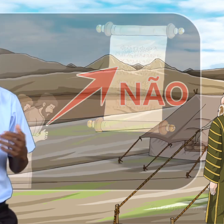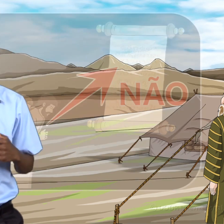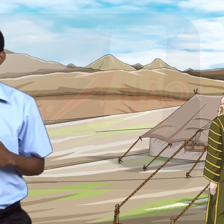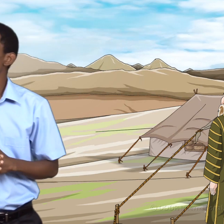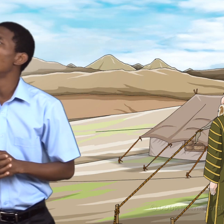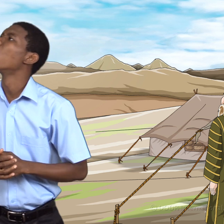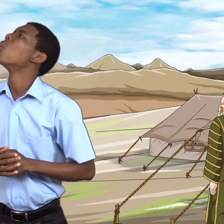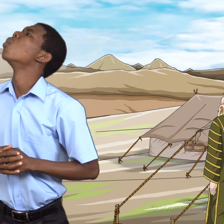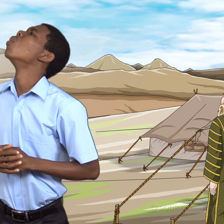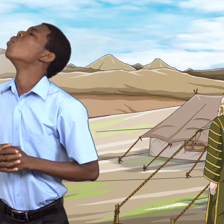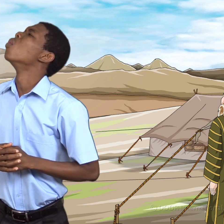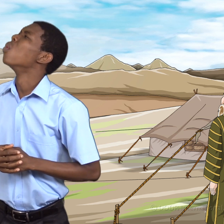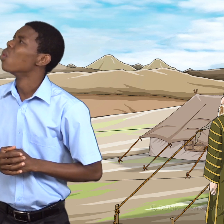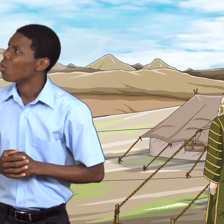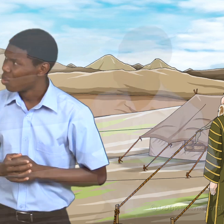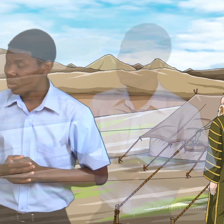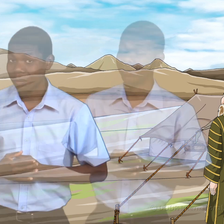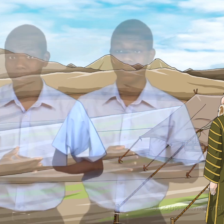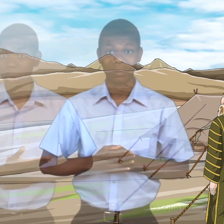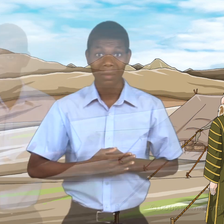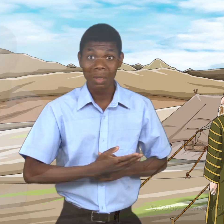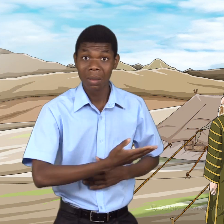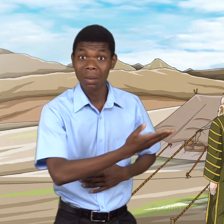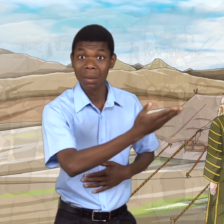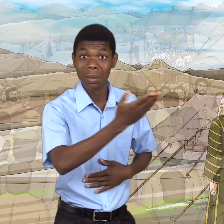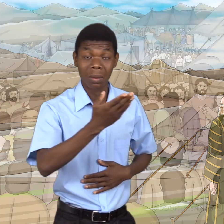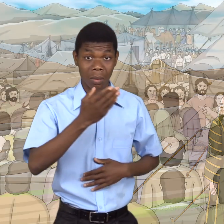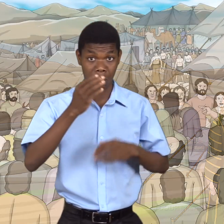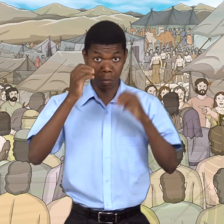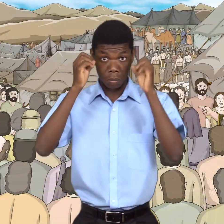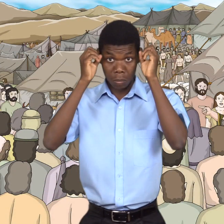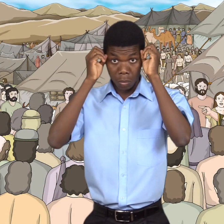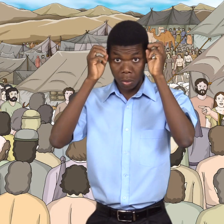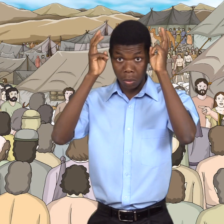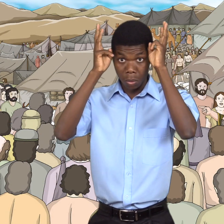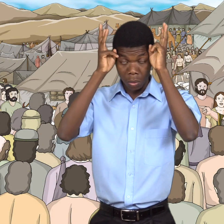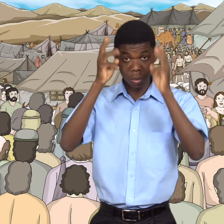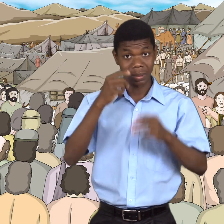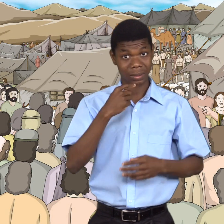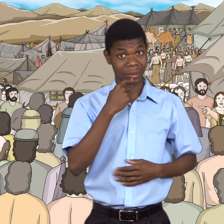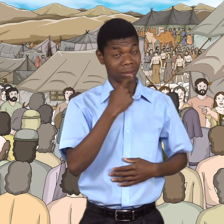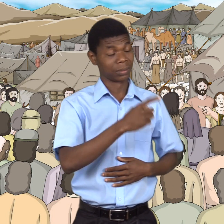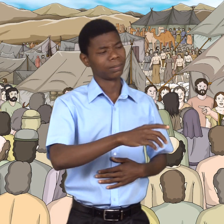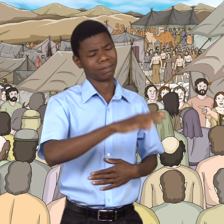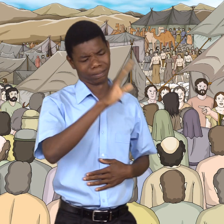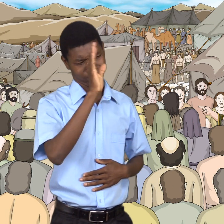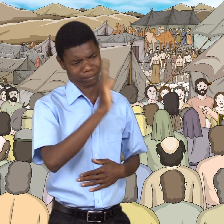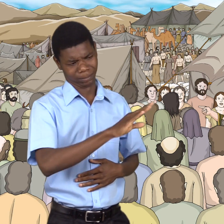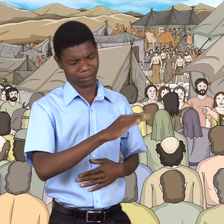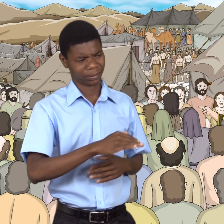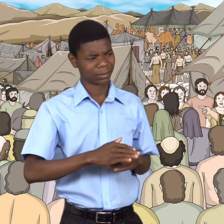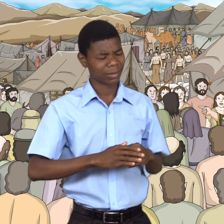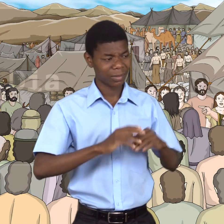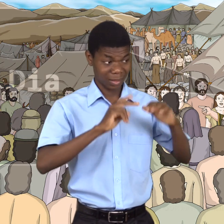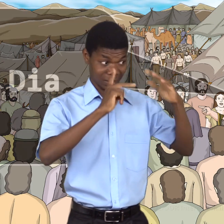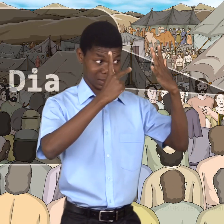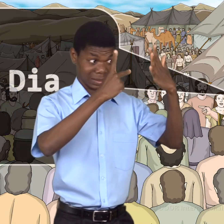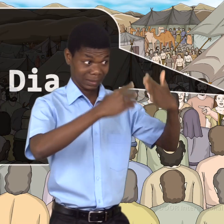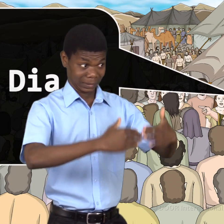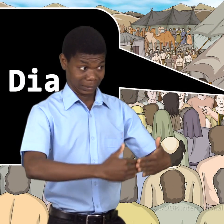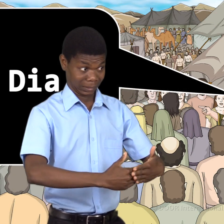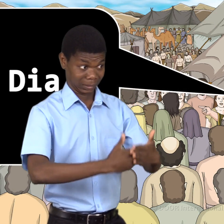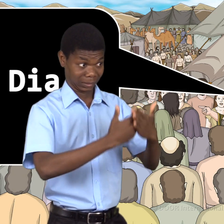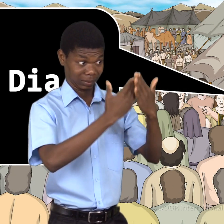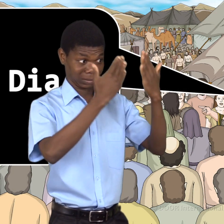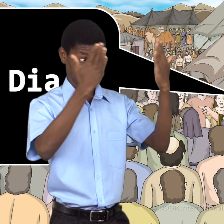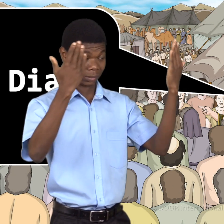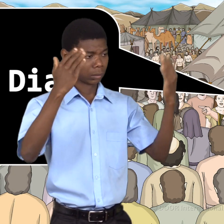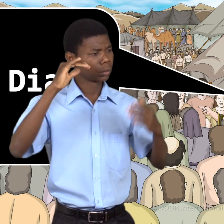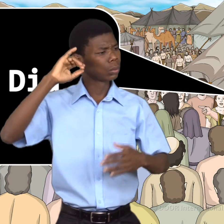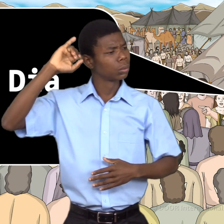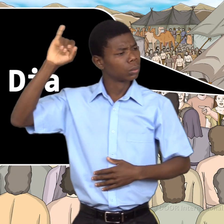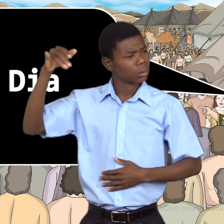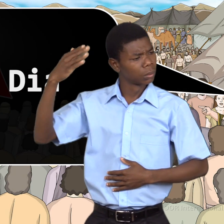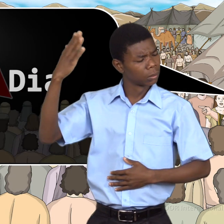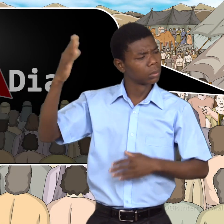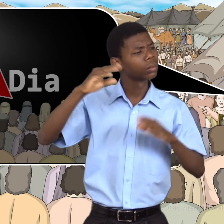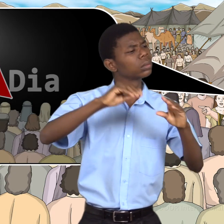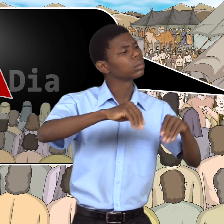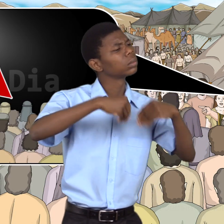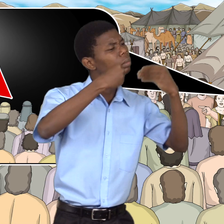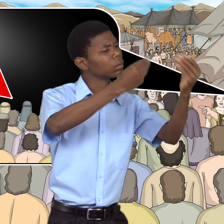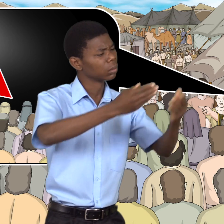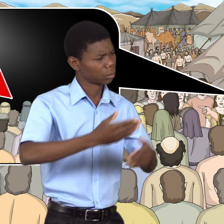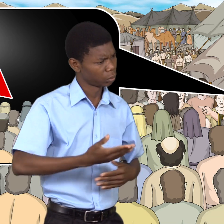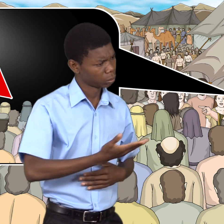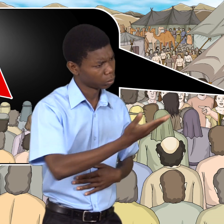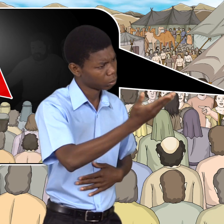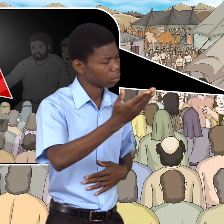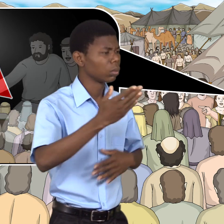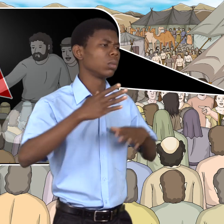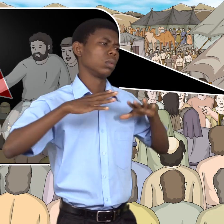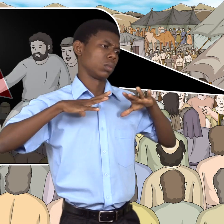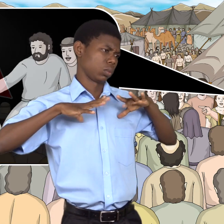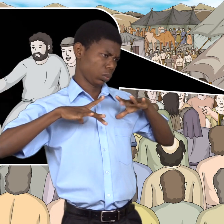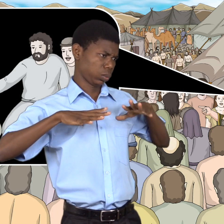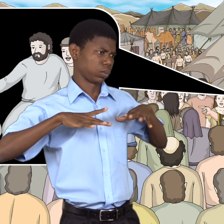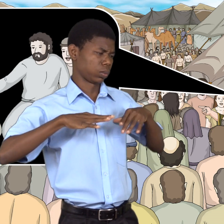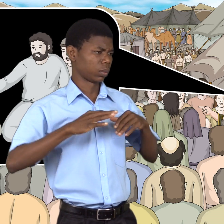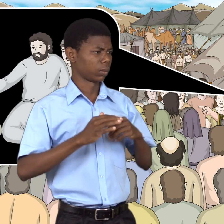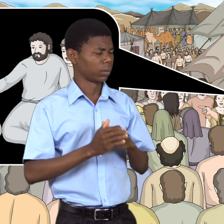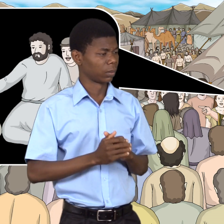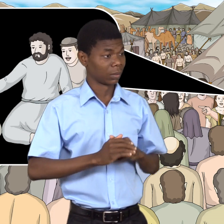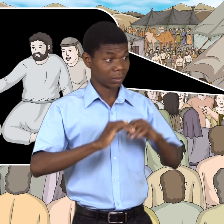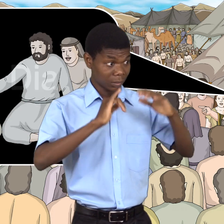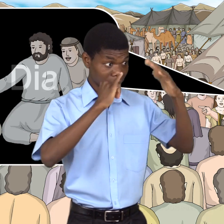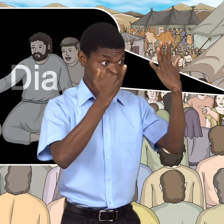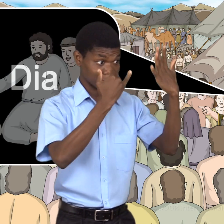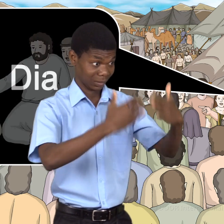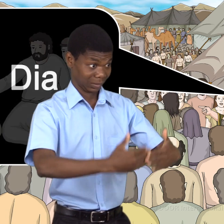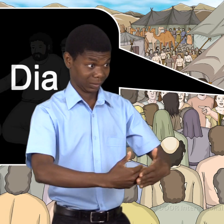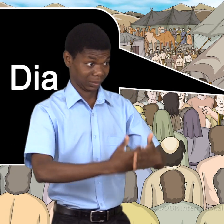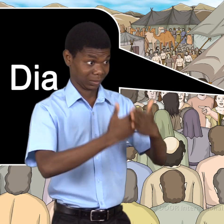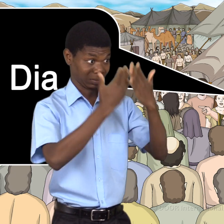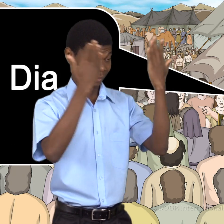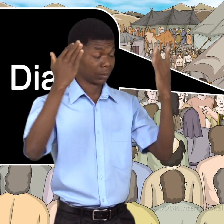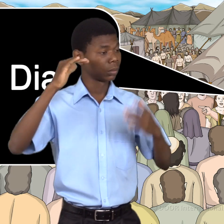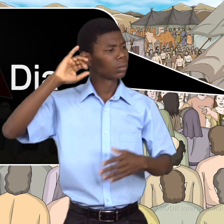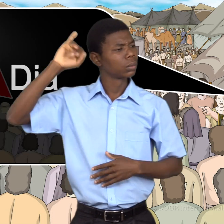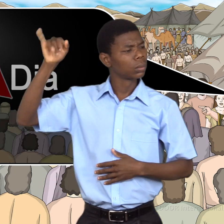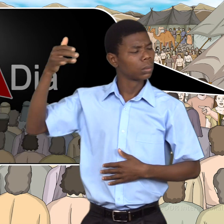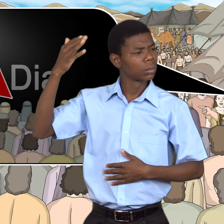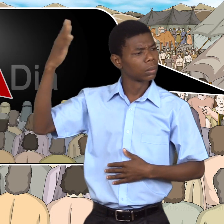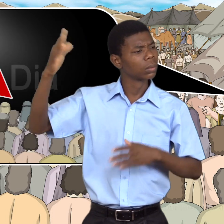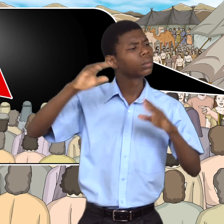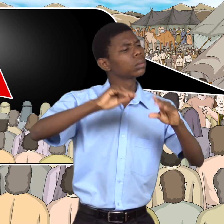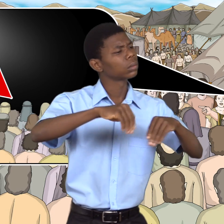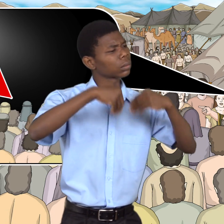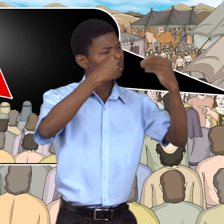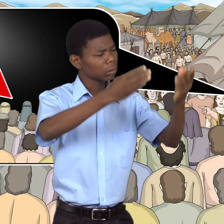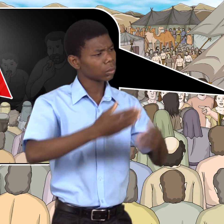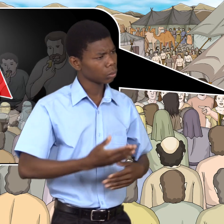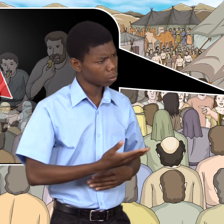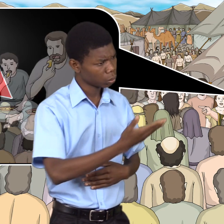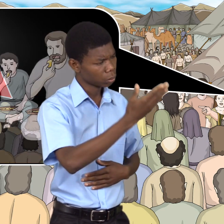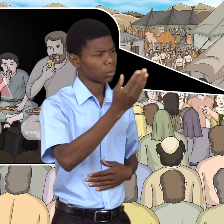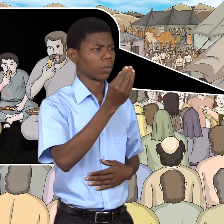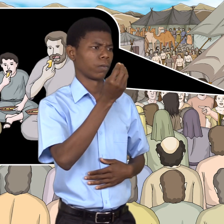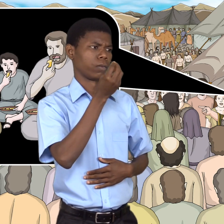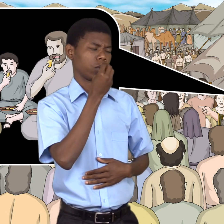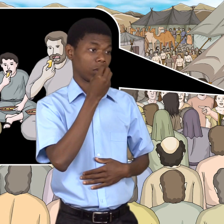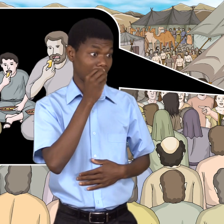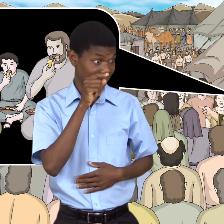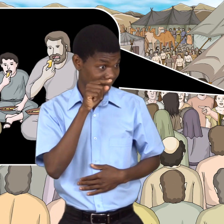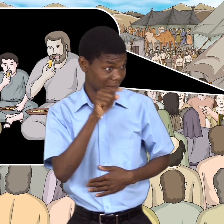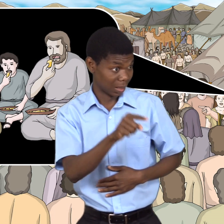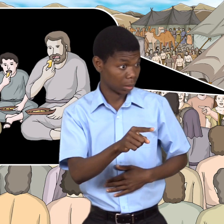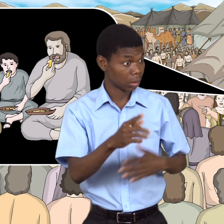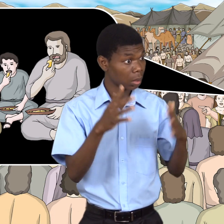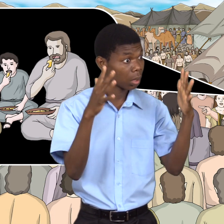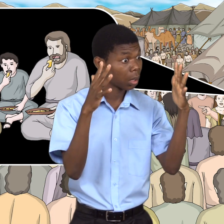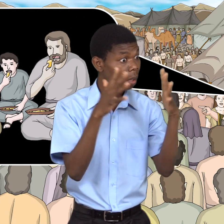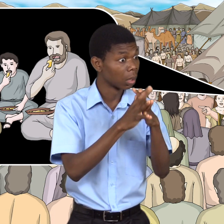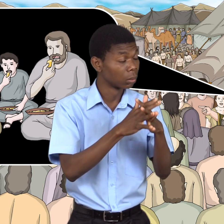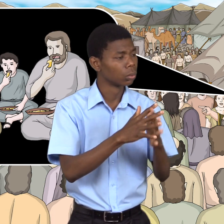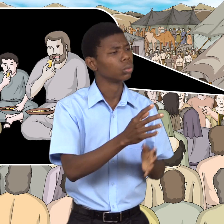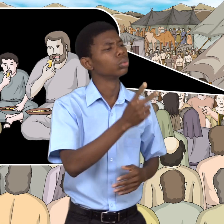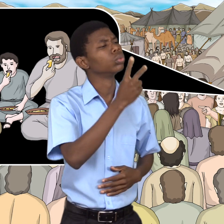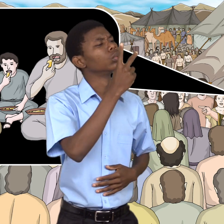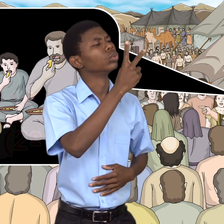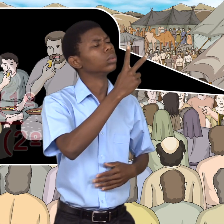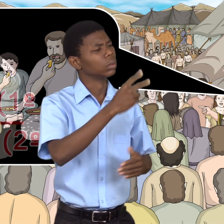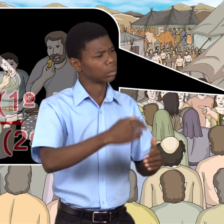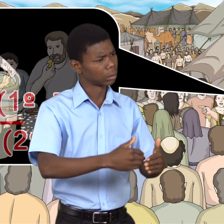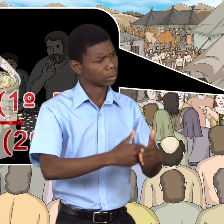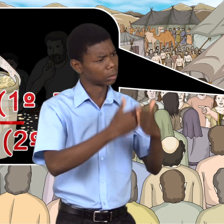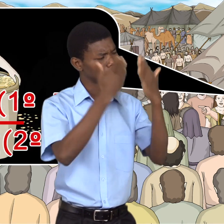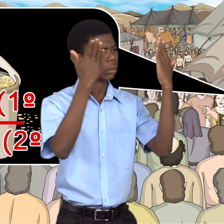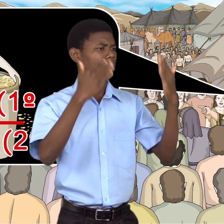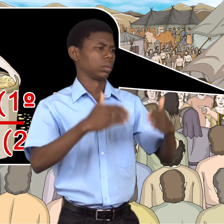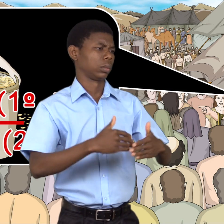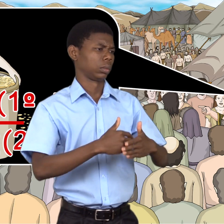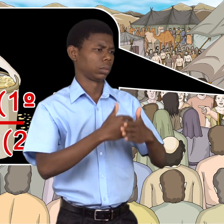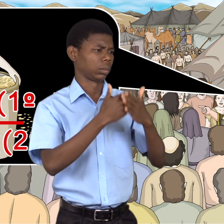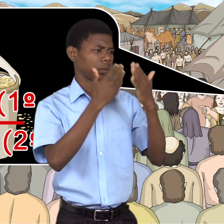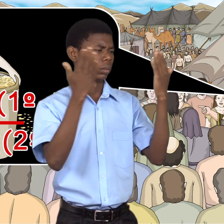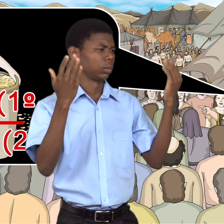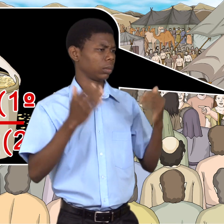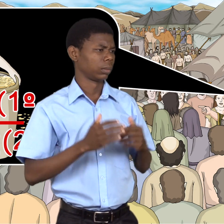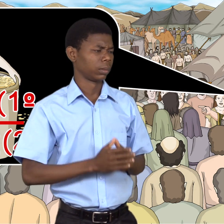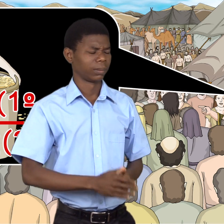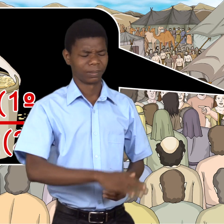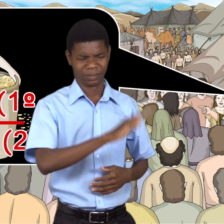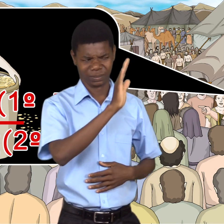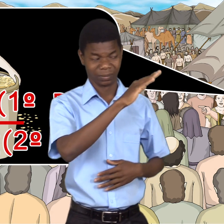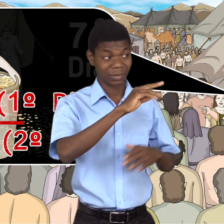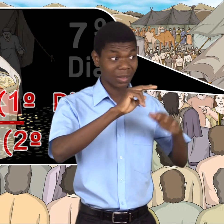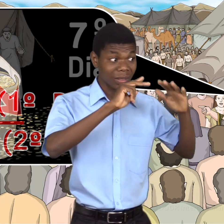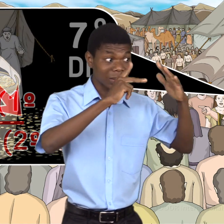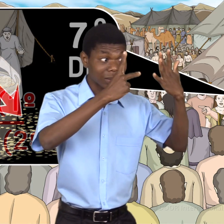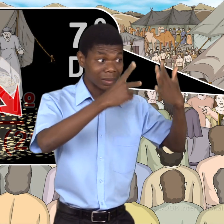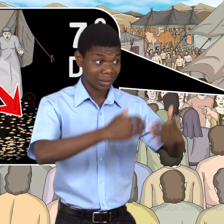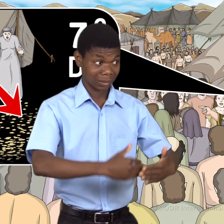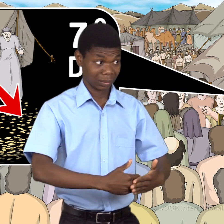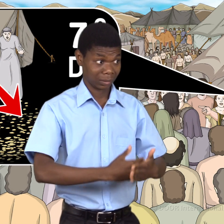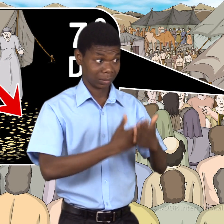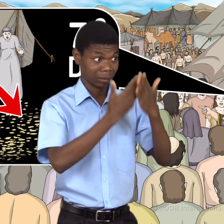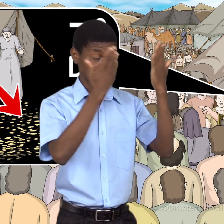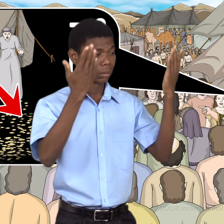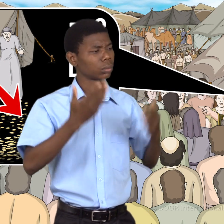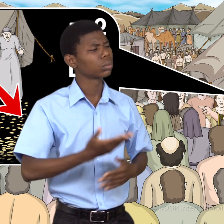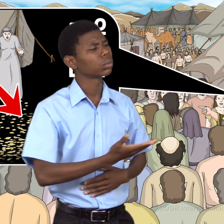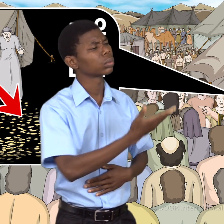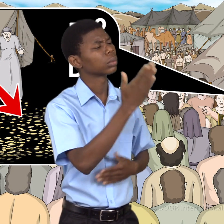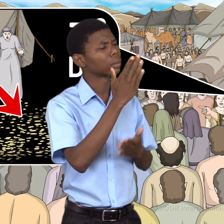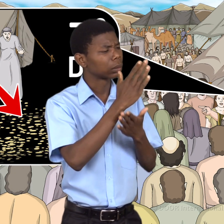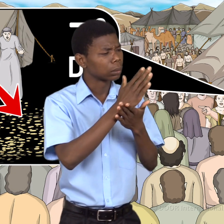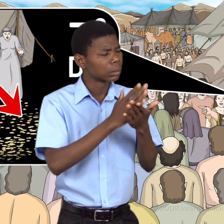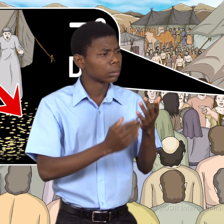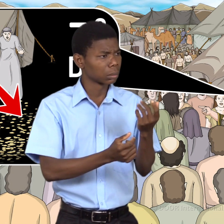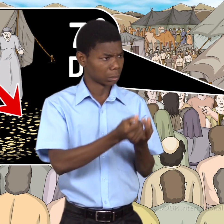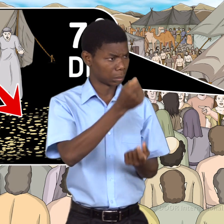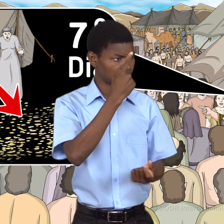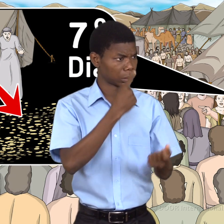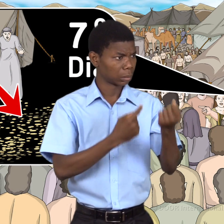Understand that the LORD has given you the Sabbath; that is why on the sixth day He will give you bread for two days.